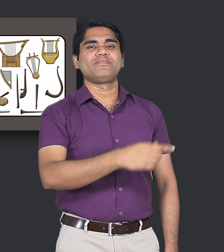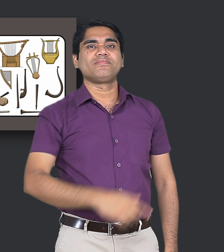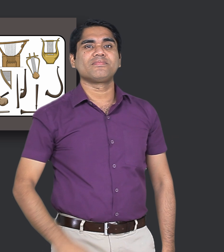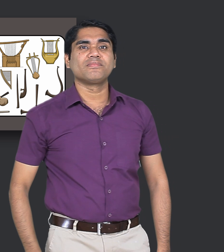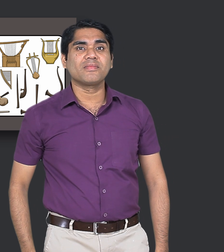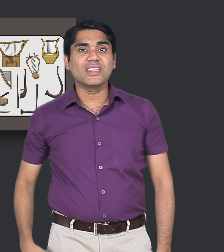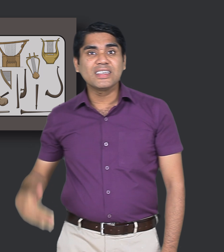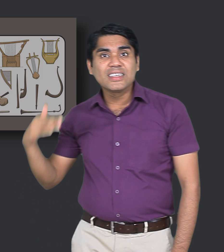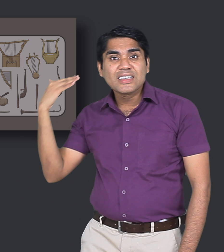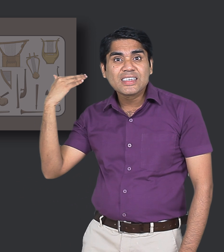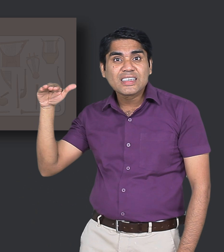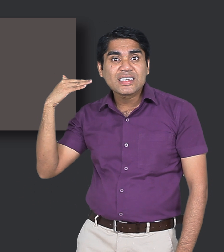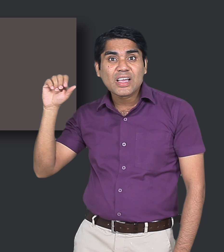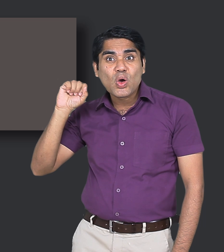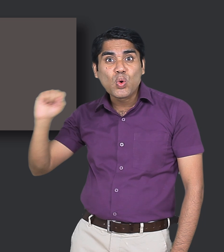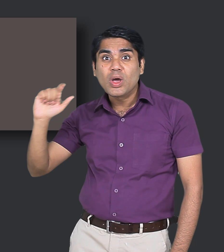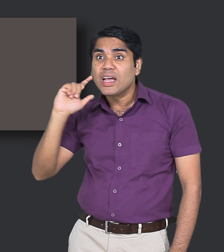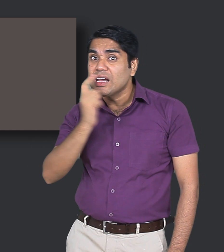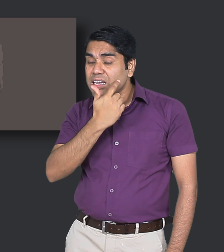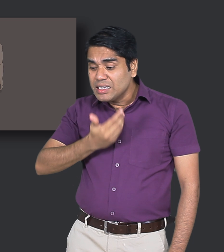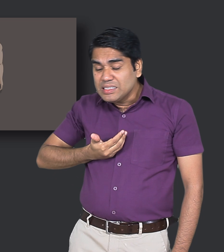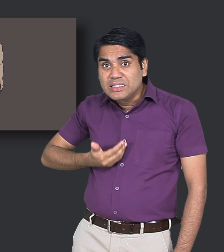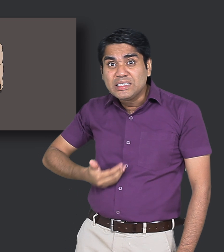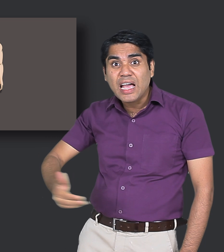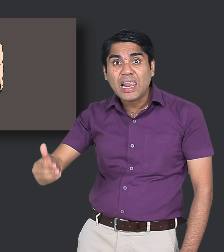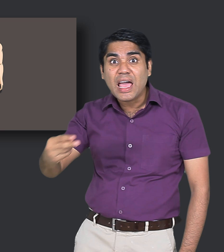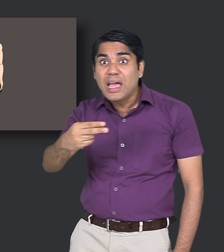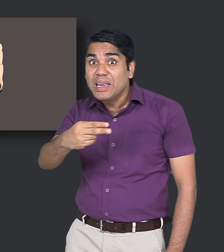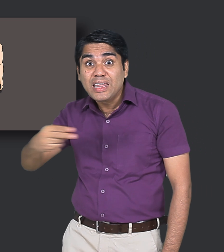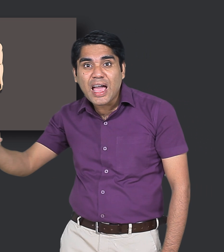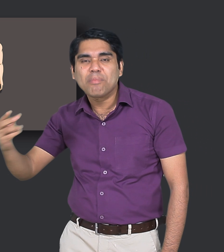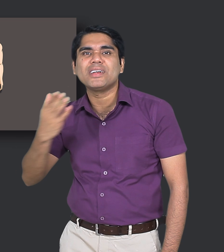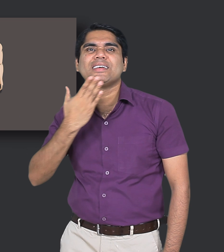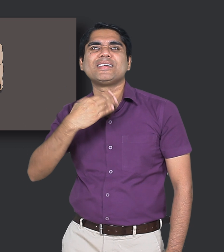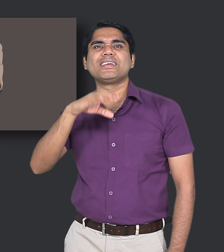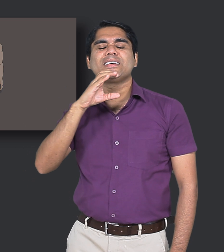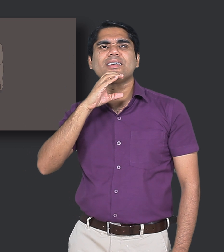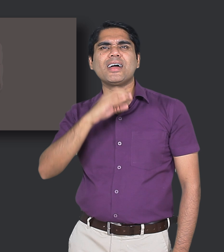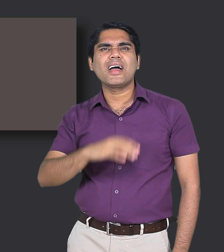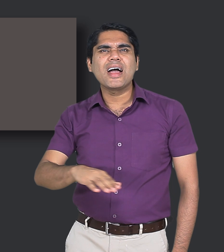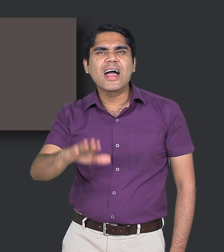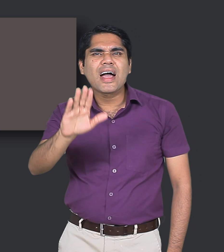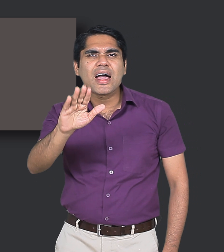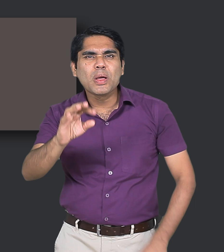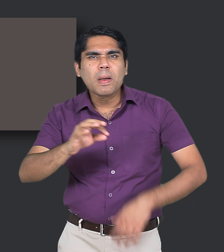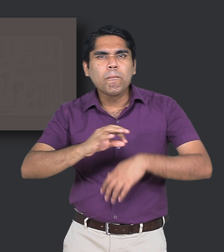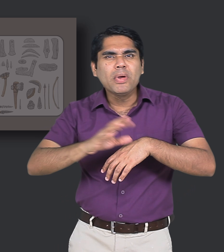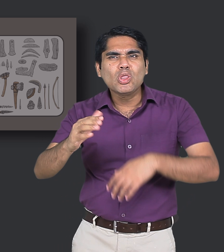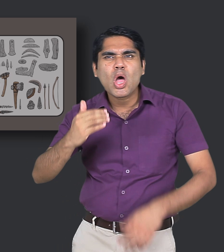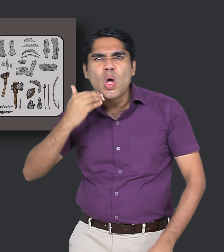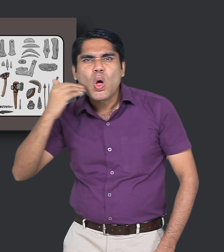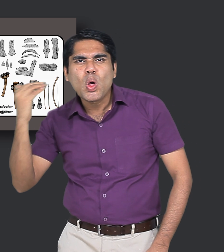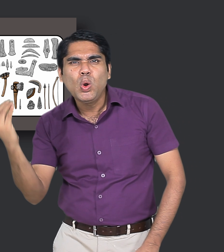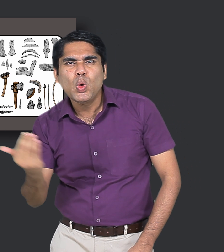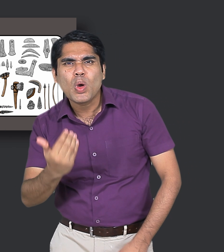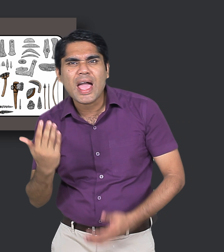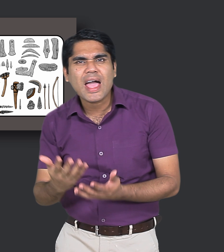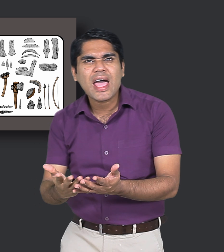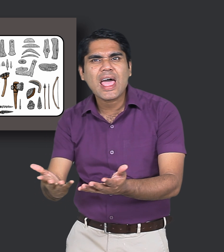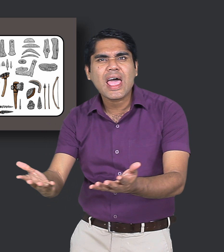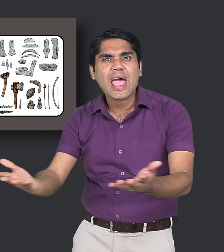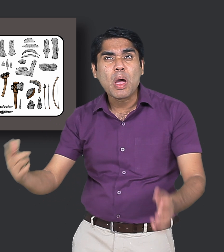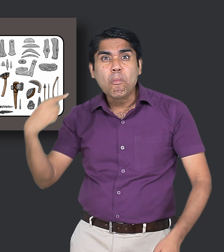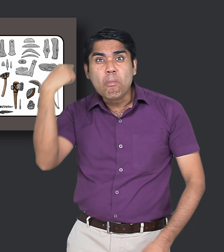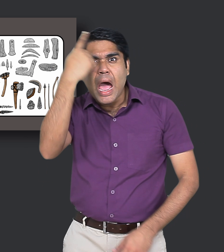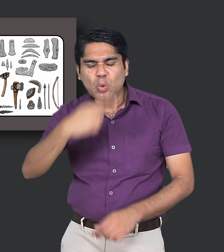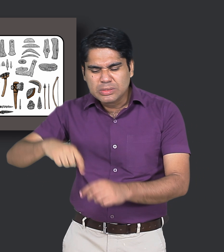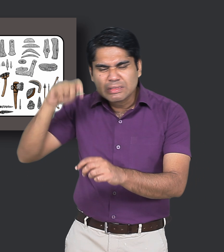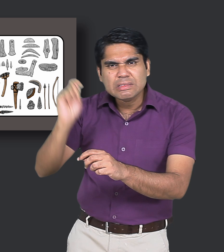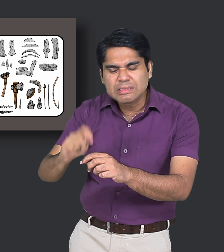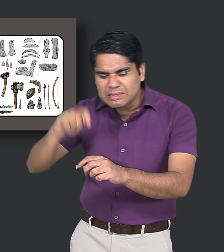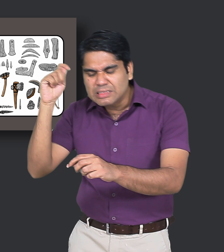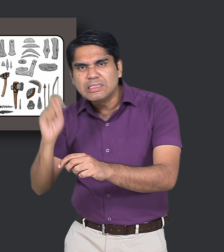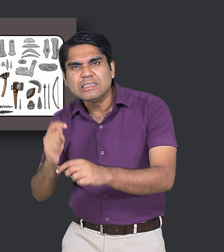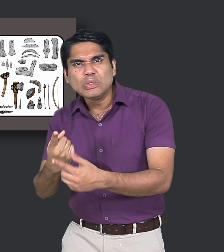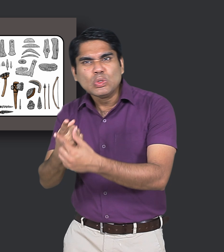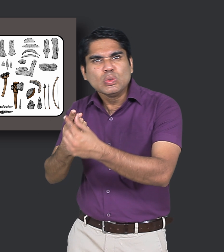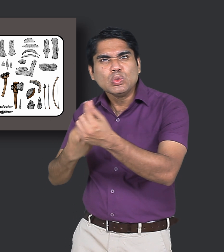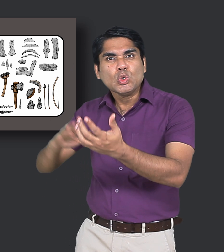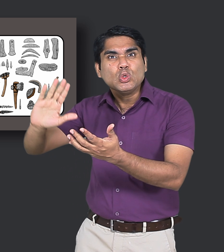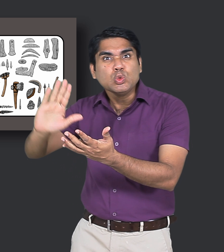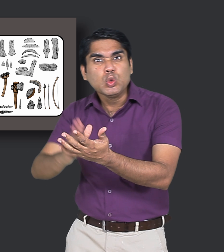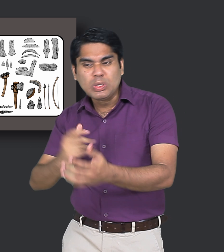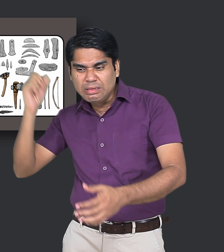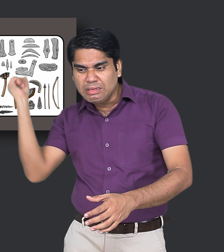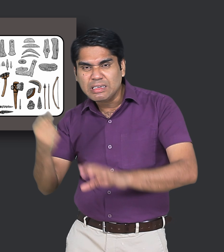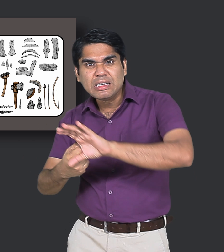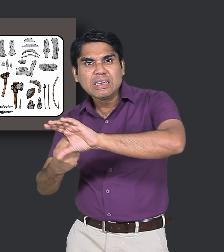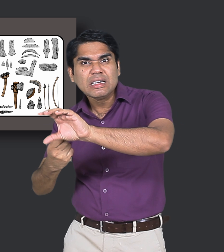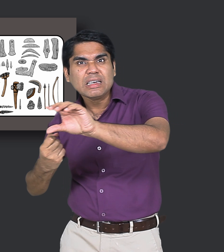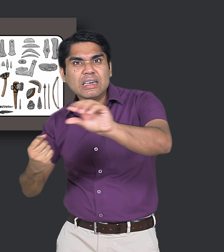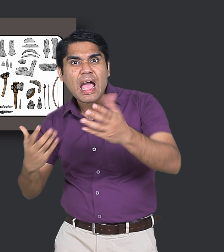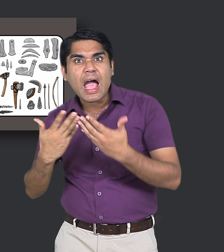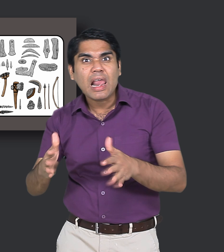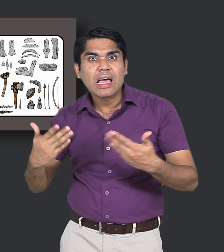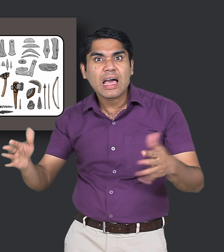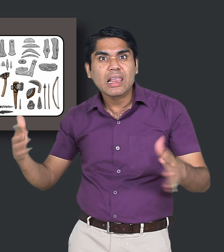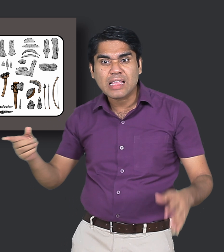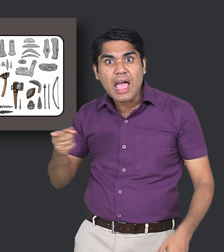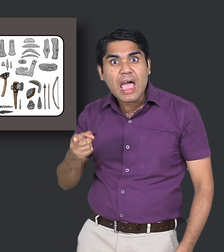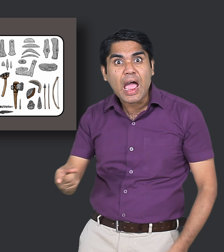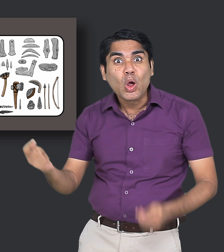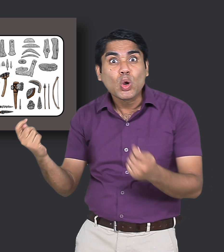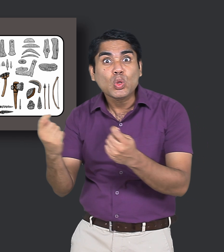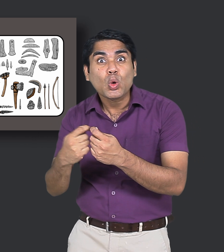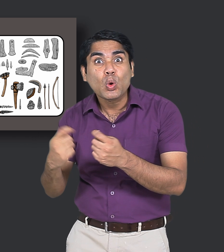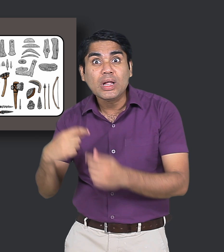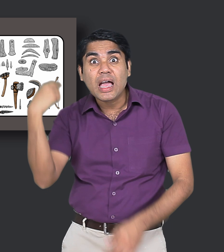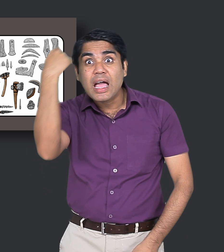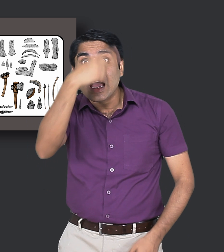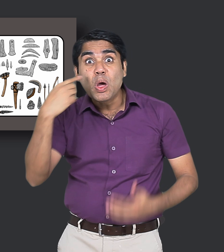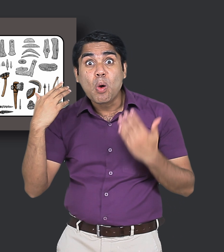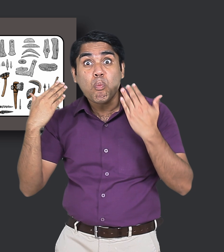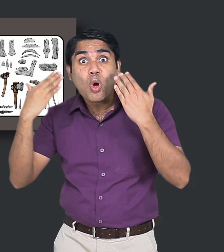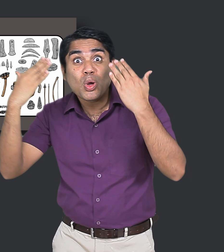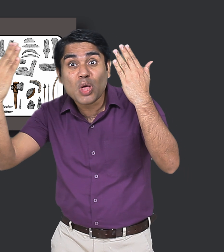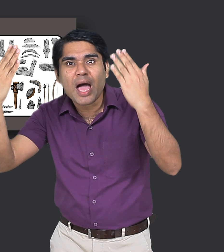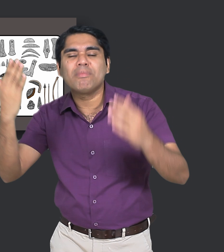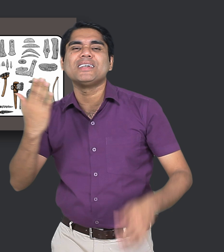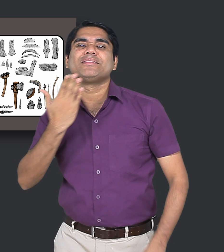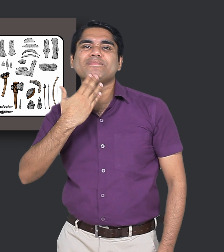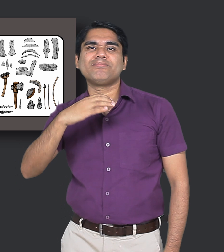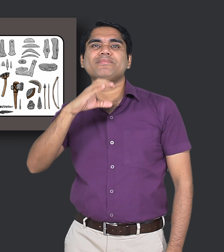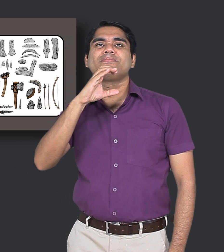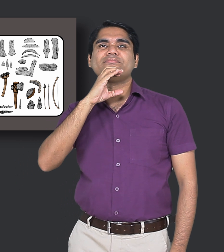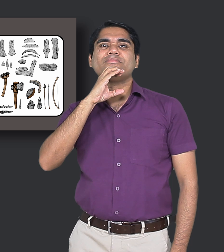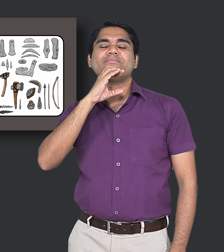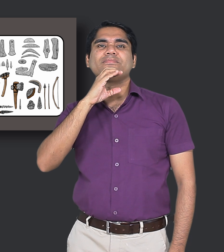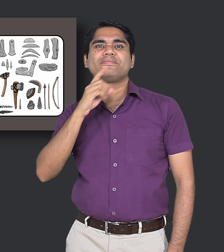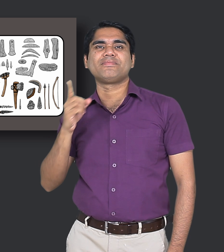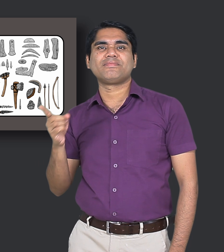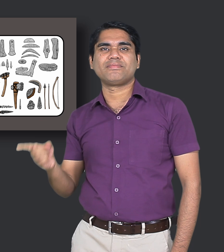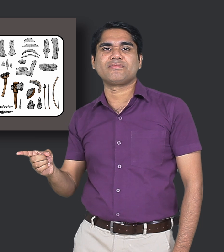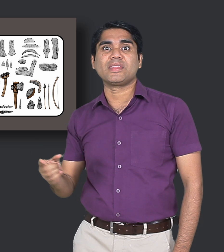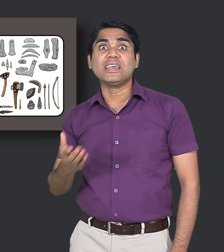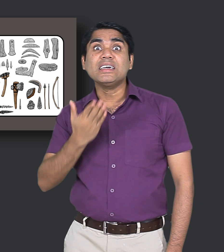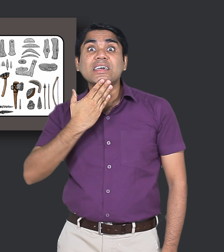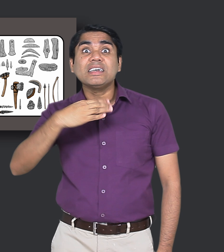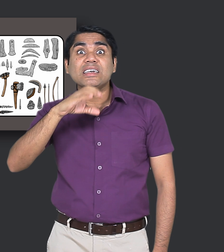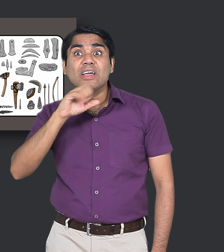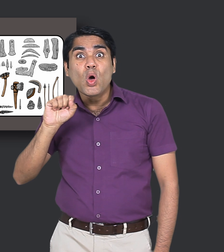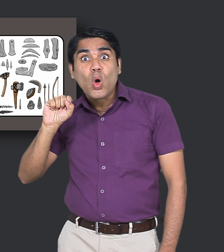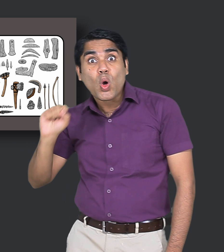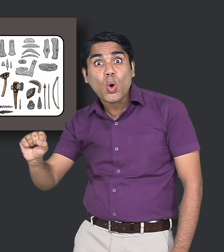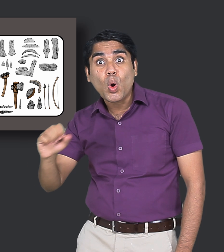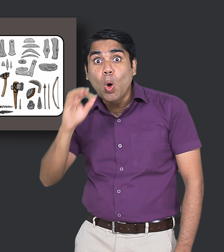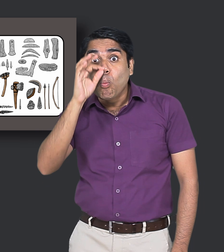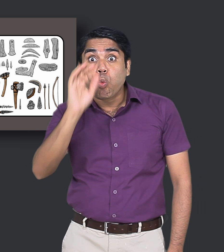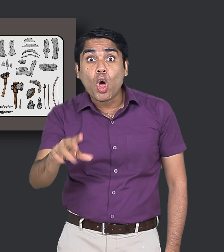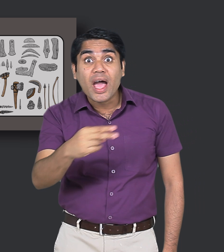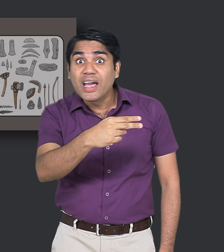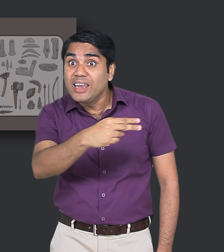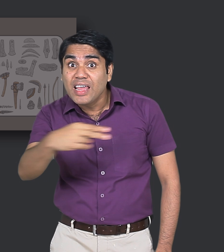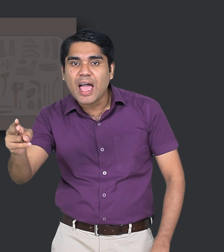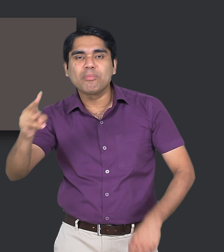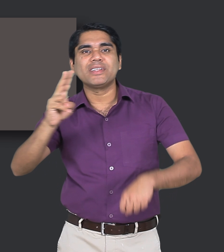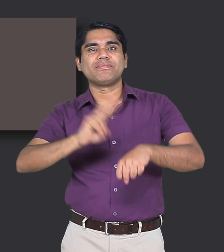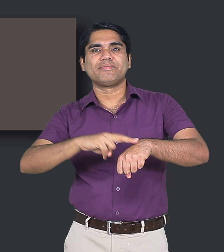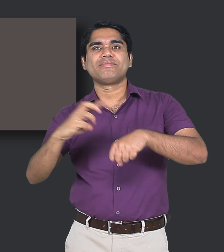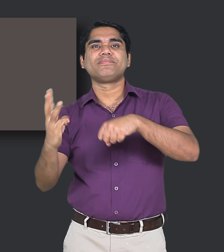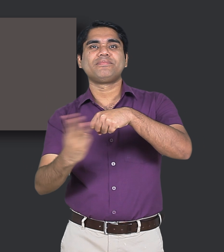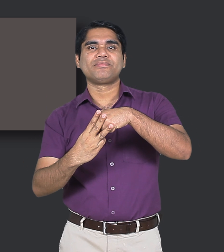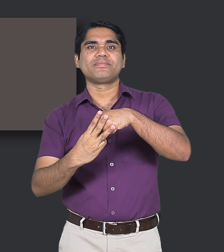And Zillah gave birth to Tubal-cain, a forger of every implement of bronze and iron.